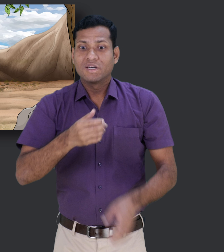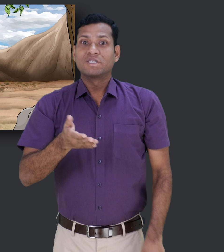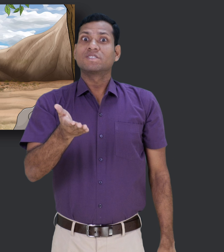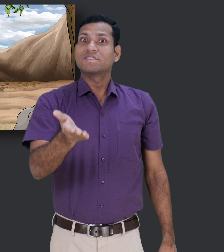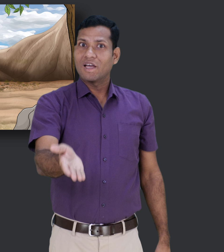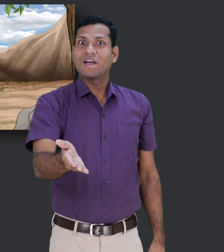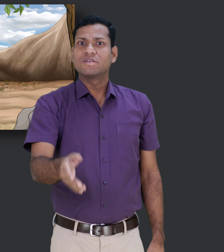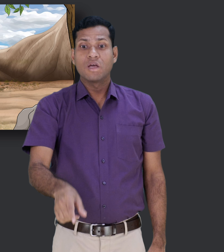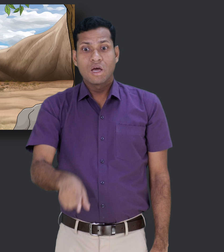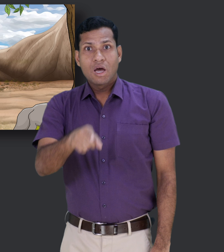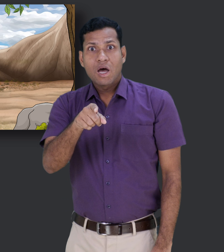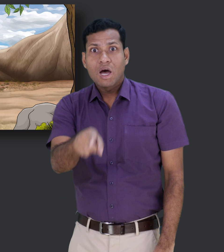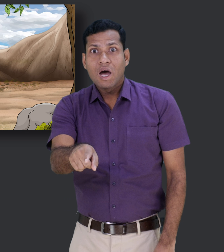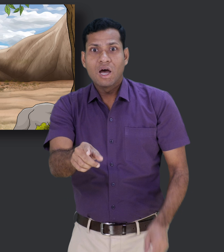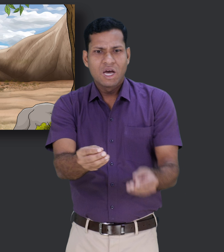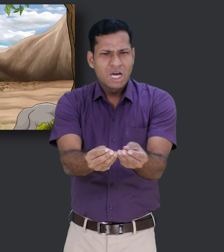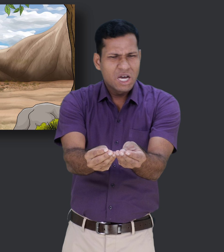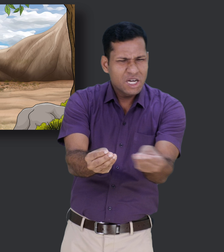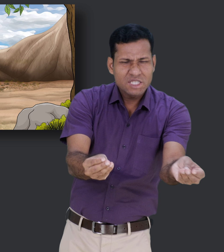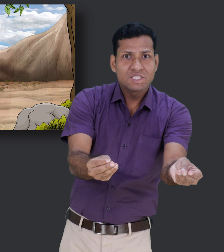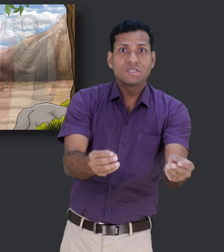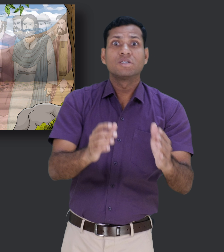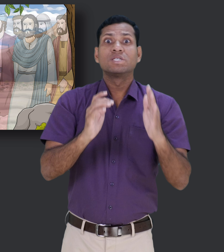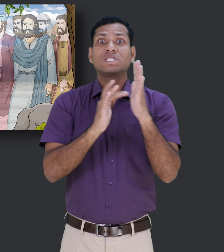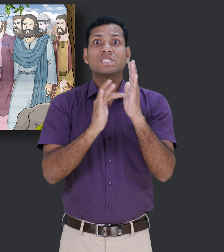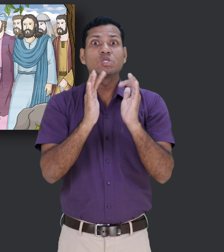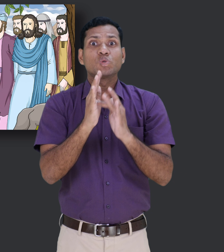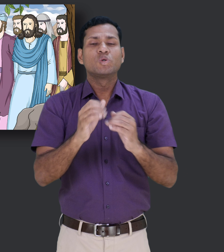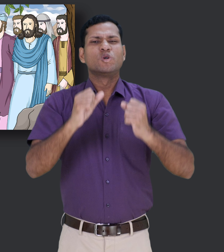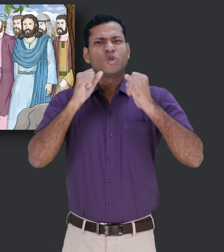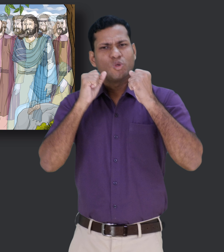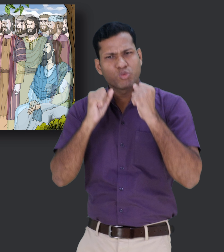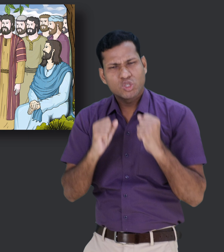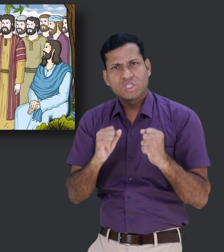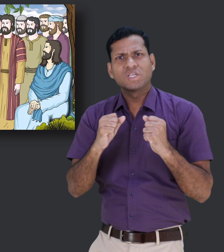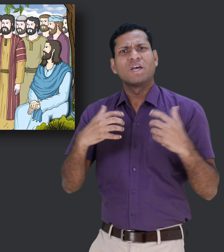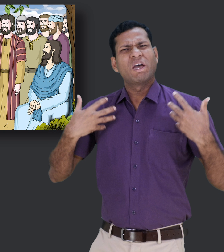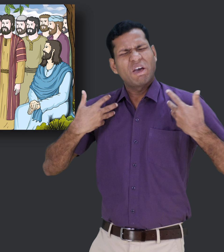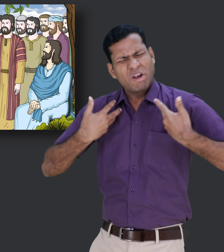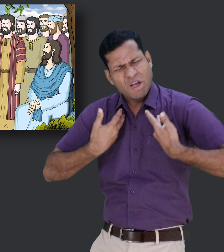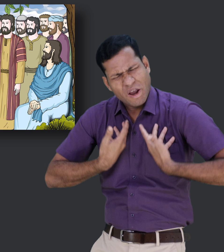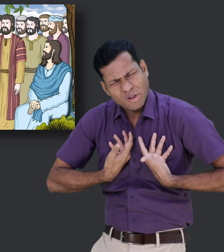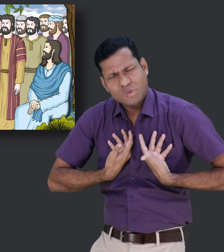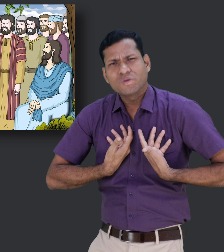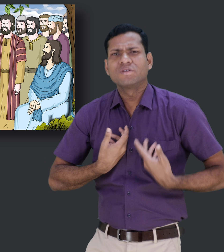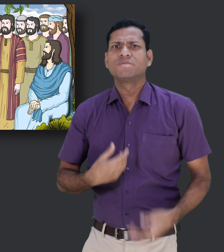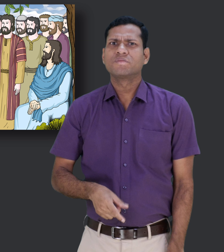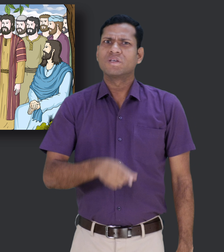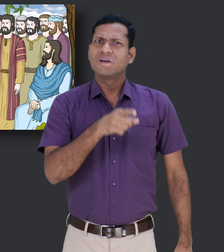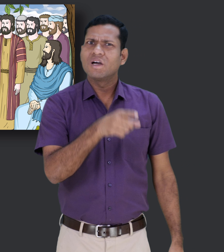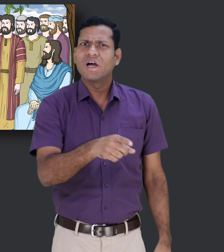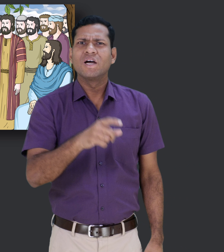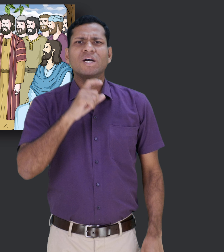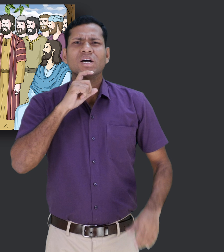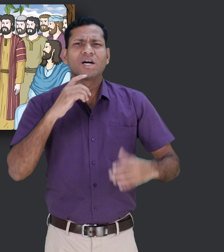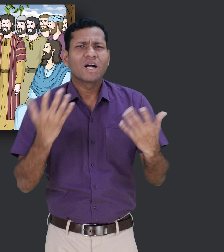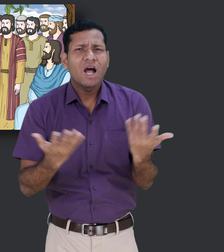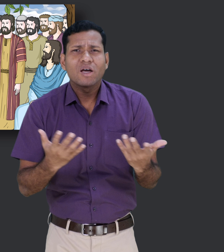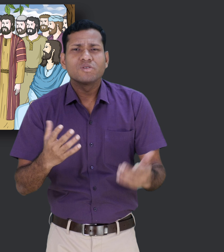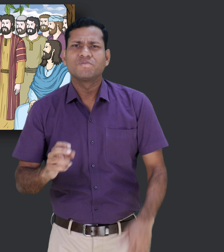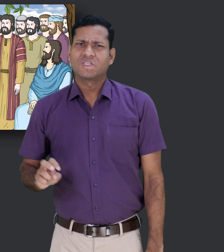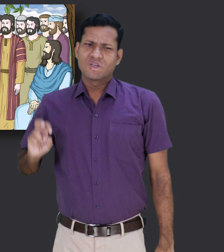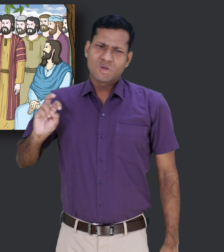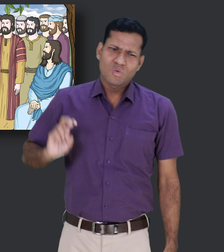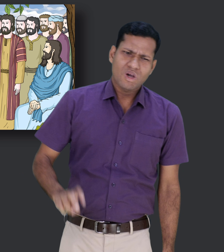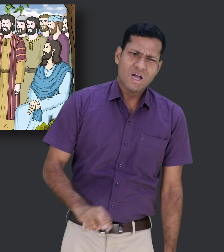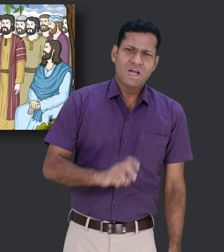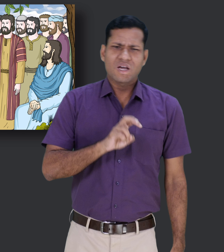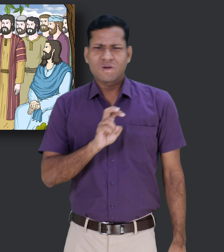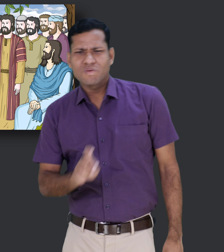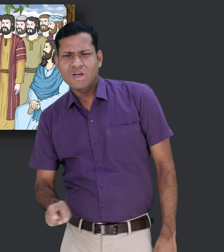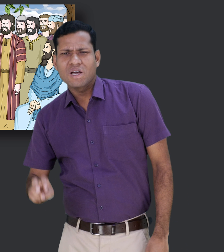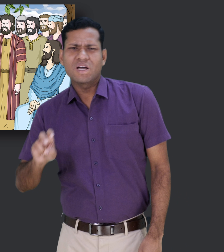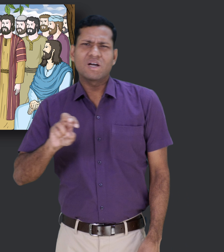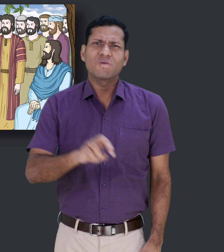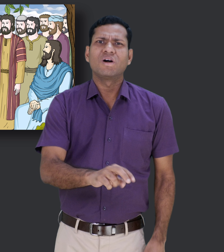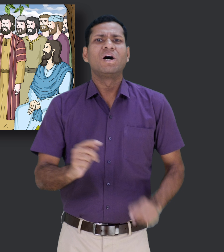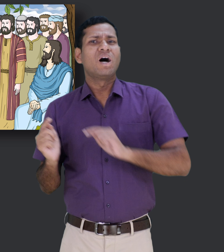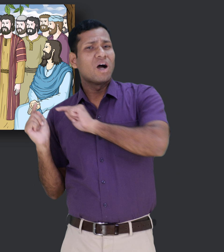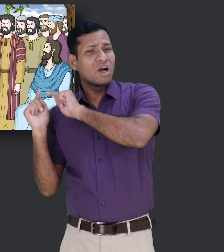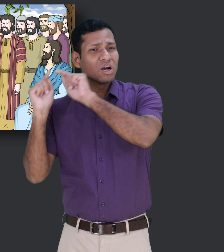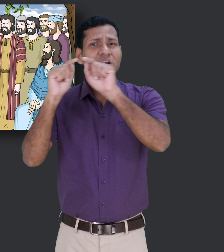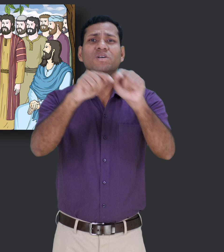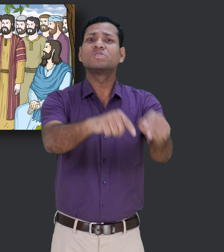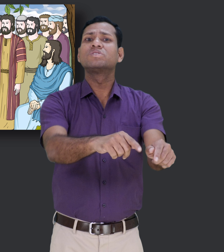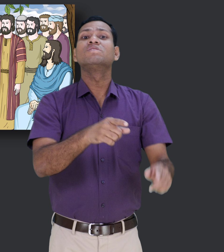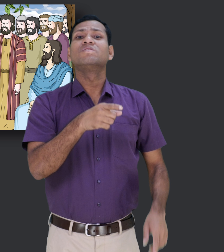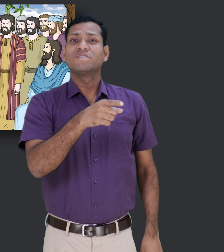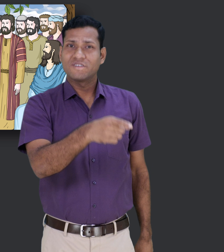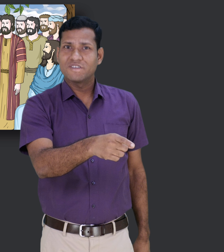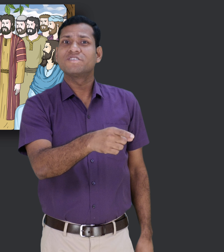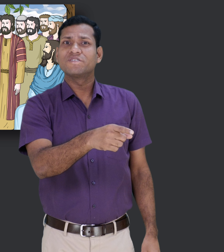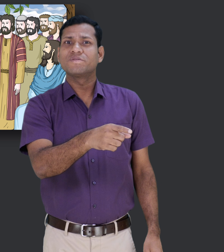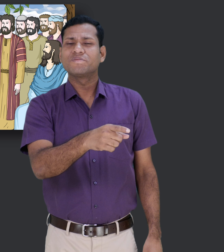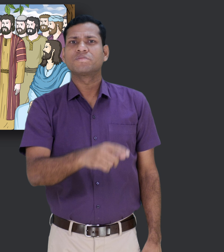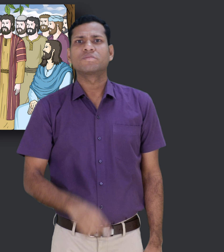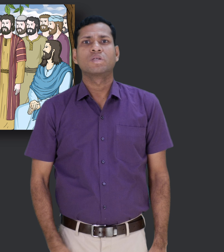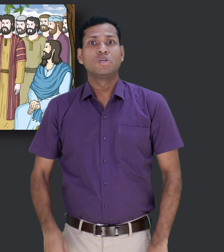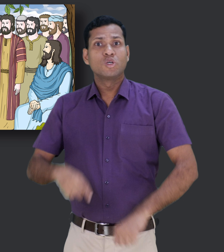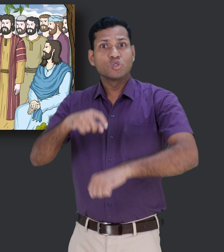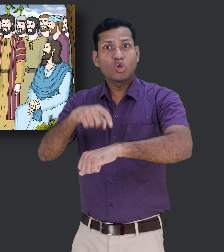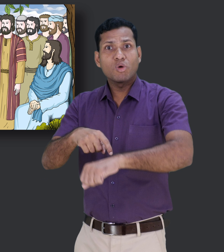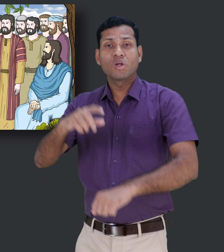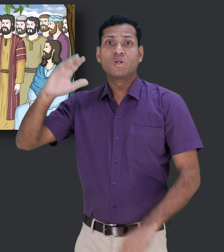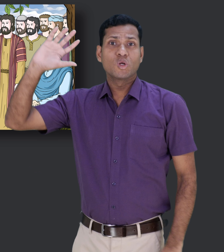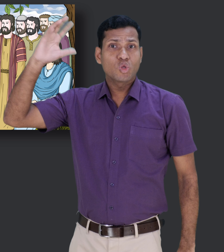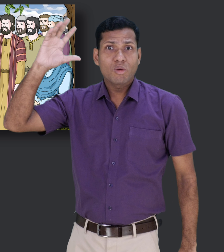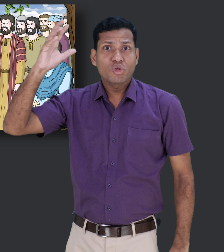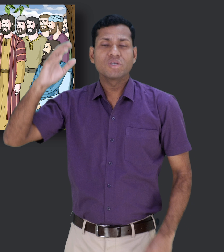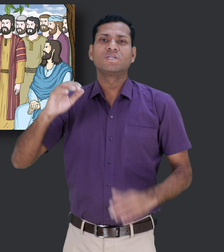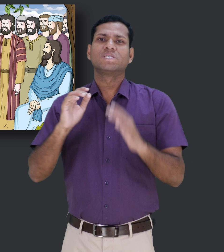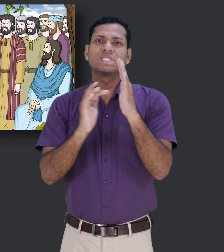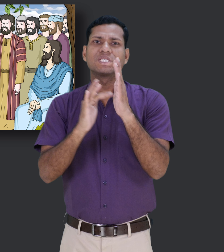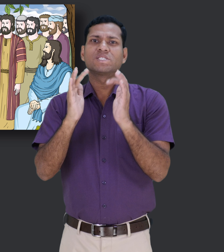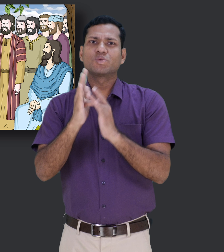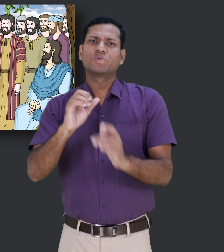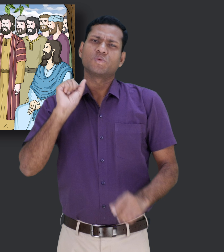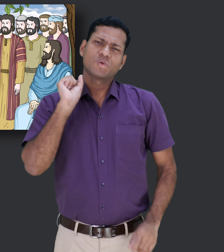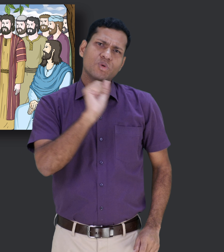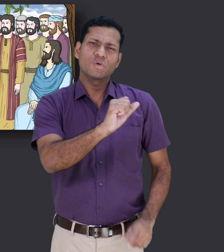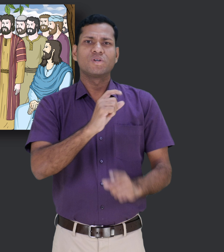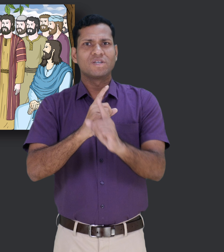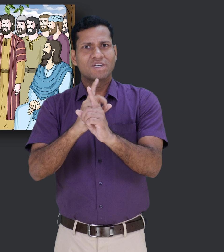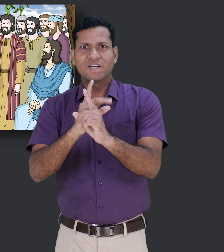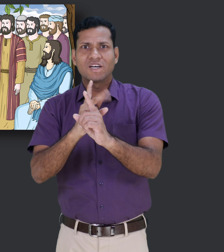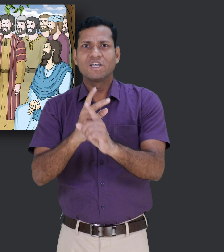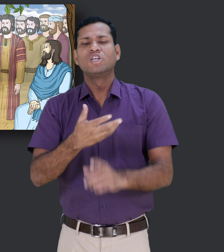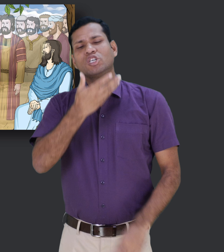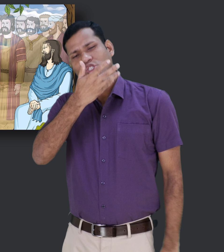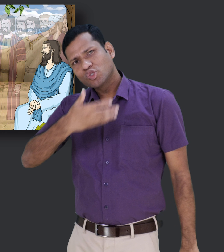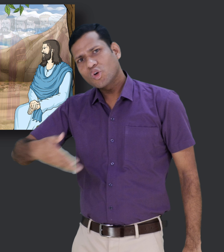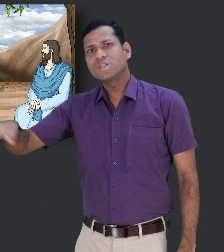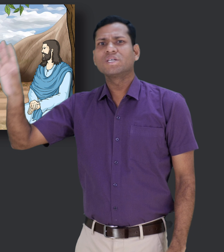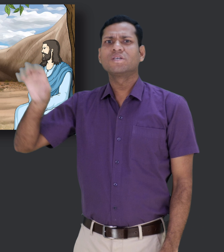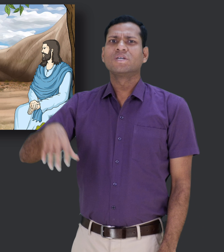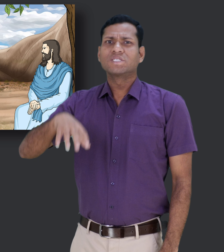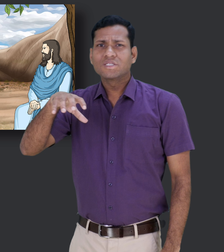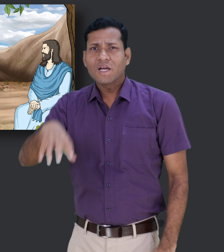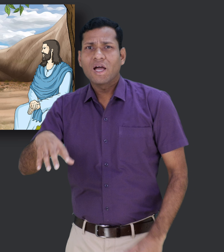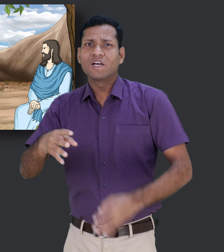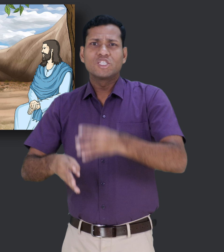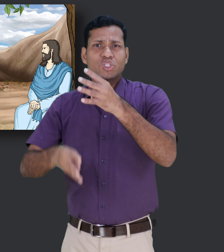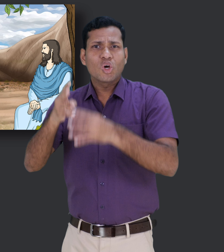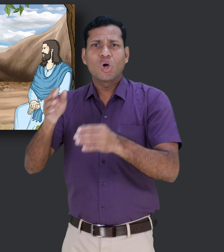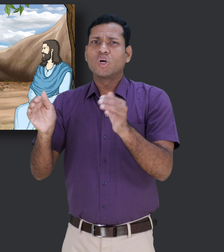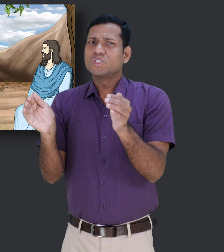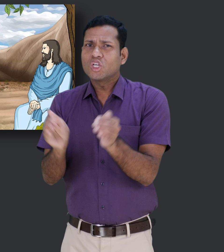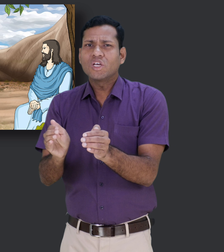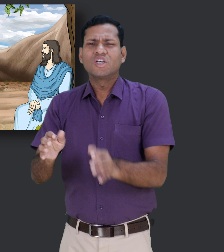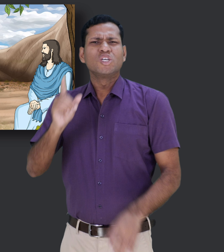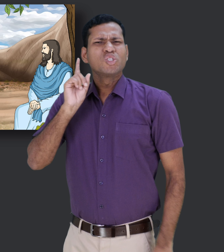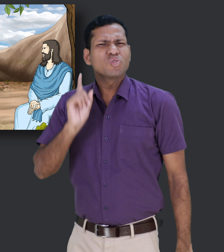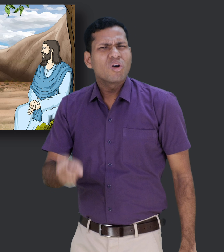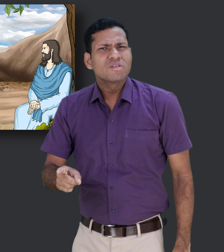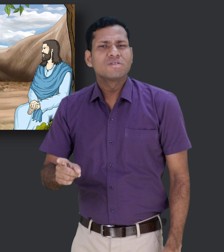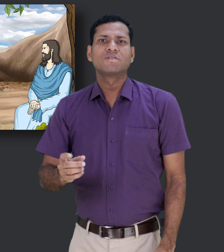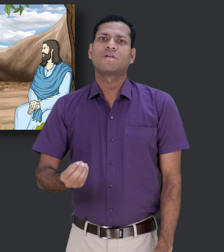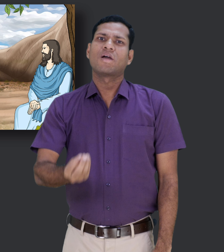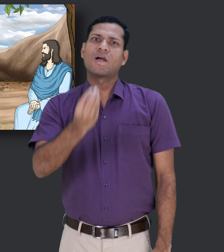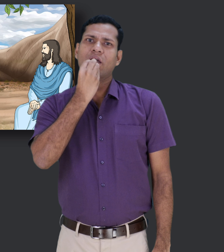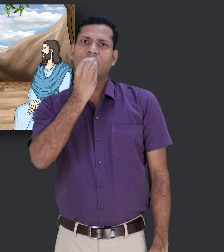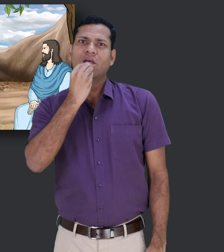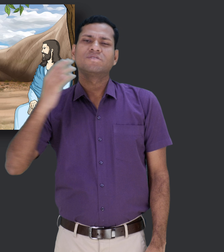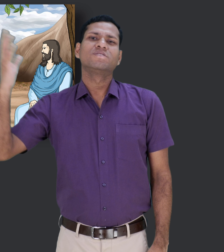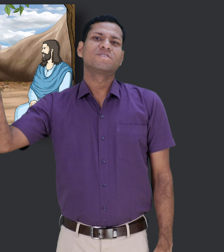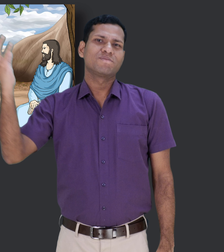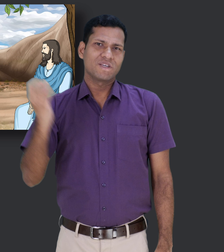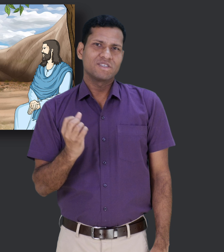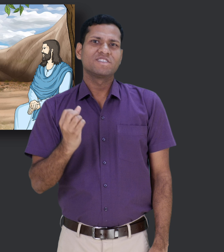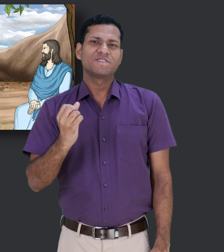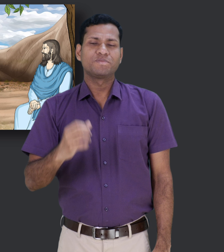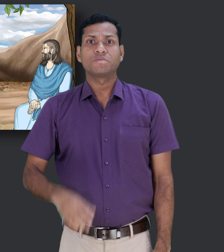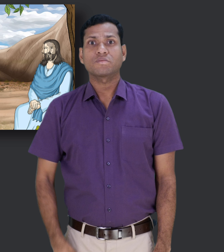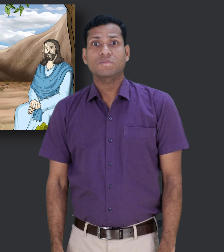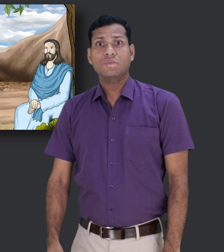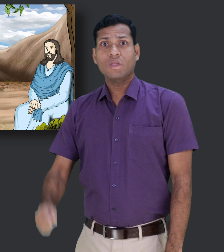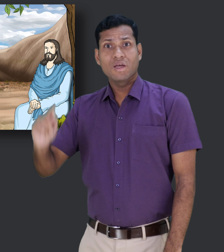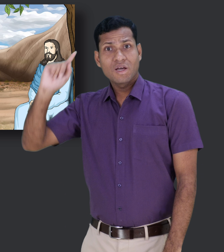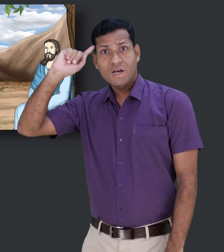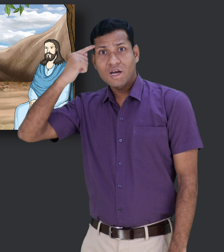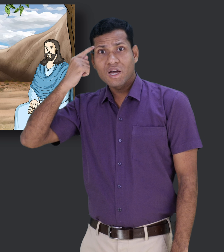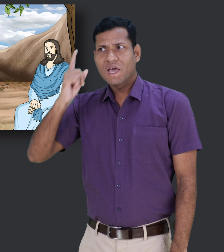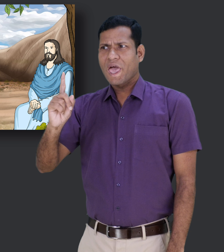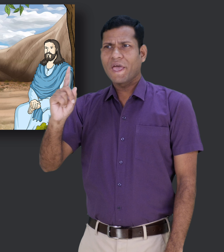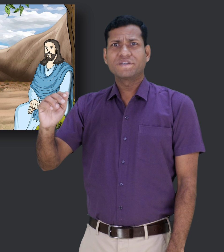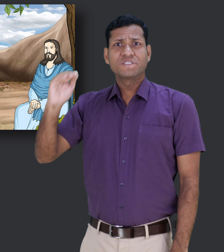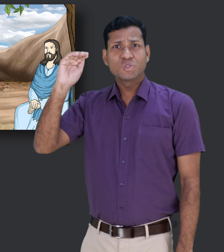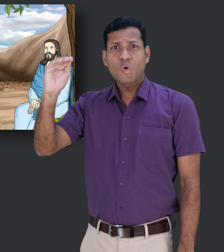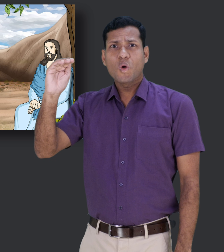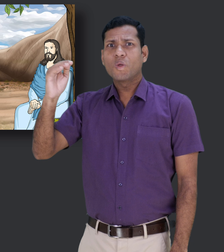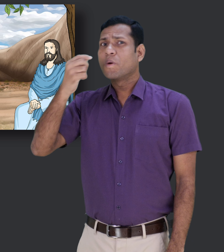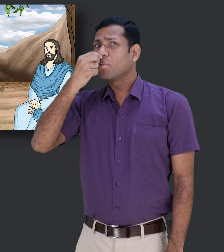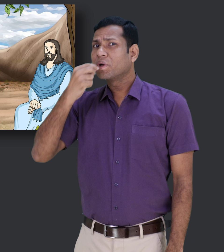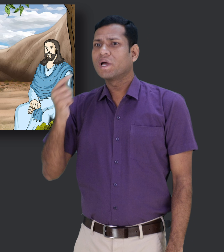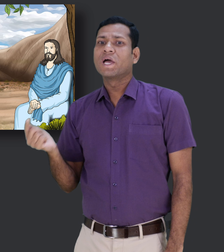Since Jacob’s well was there, Jesus, weary from His journey, sat down by the well. It was about the sixth hour.